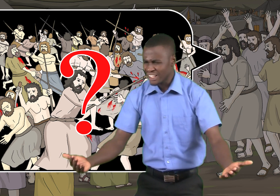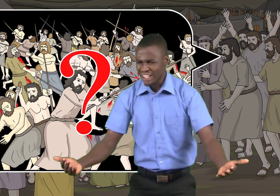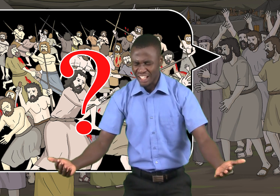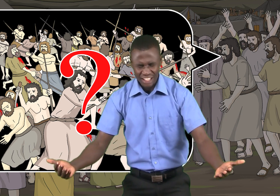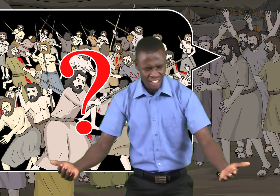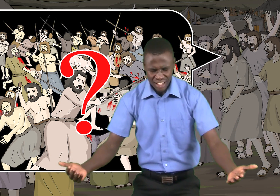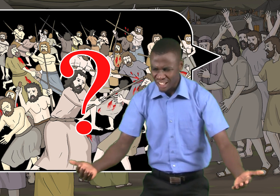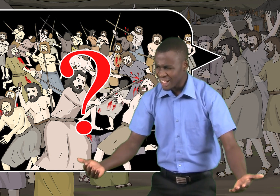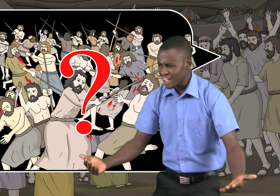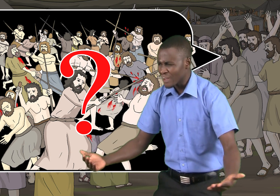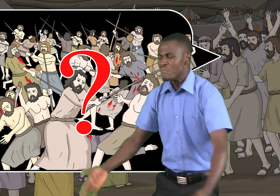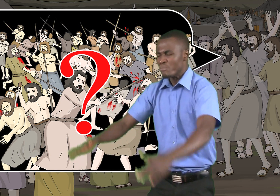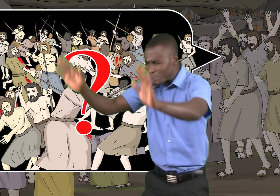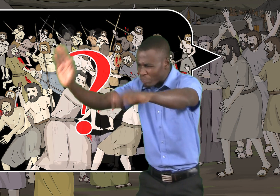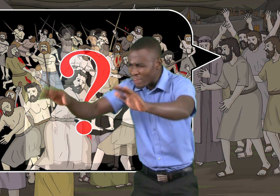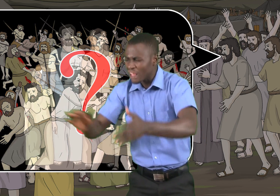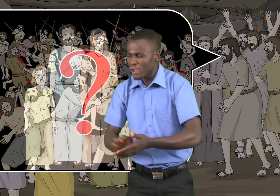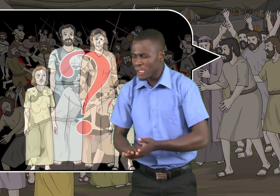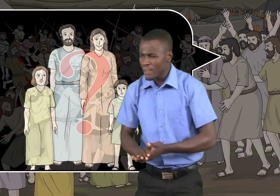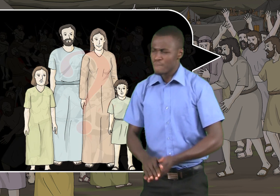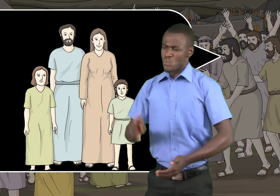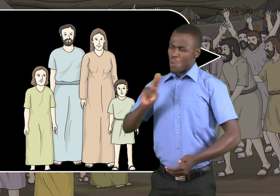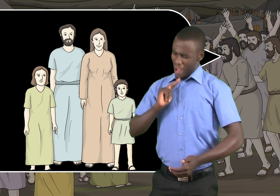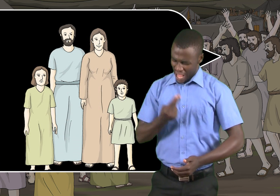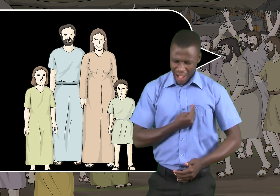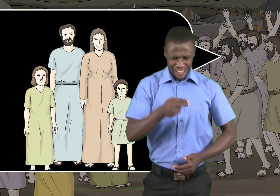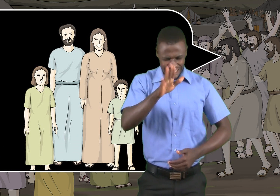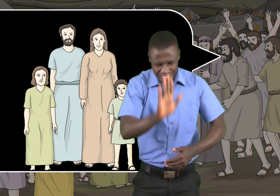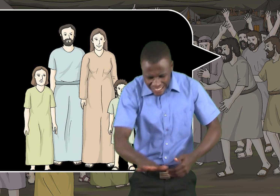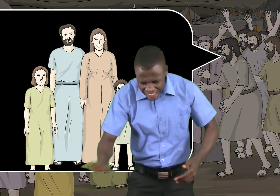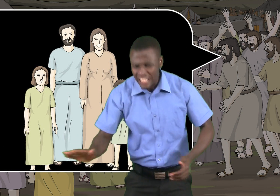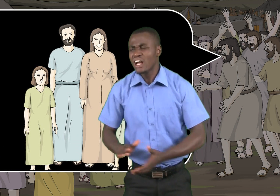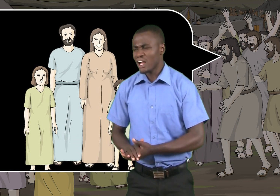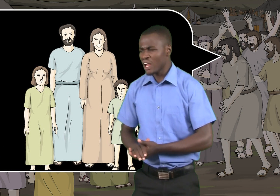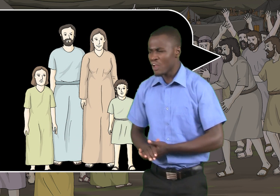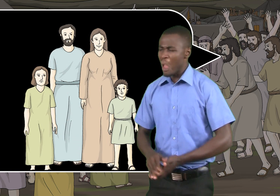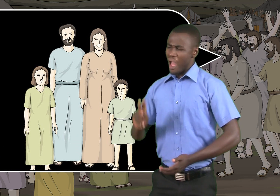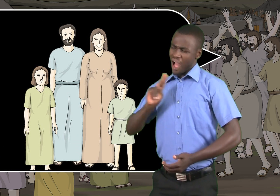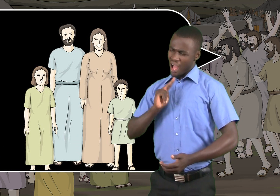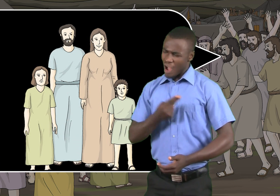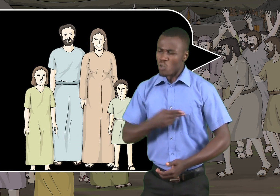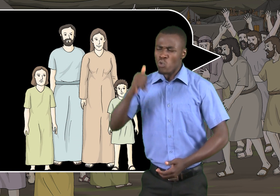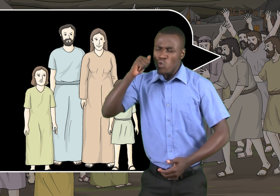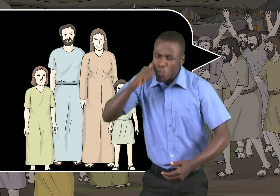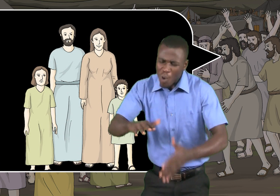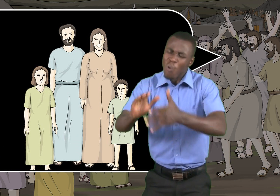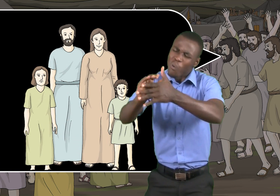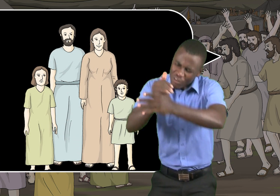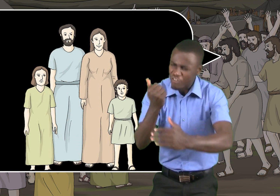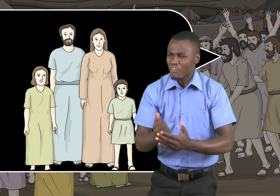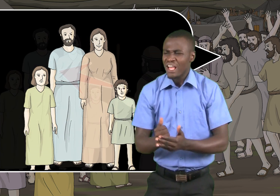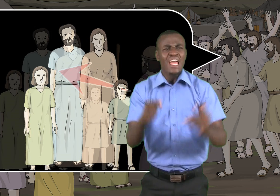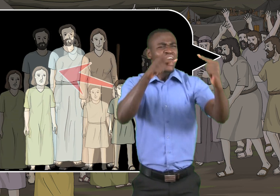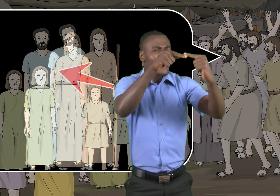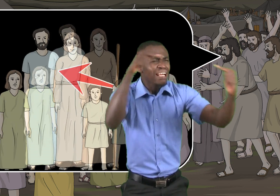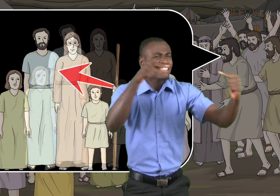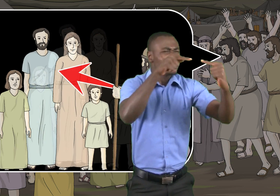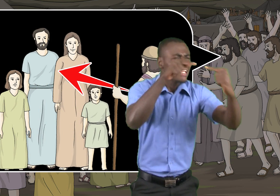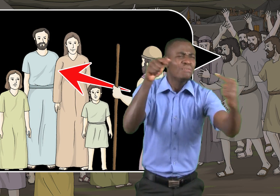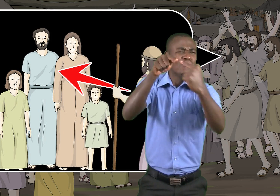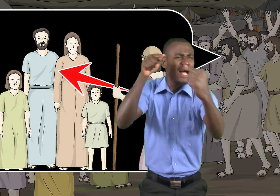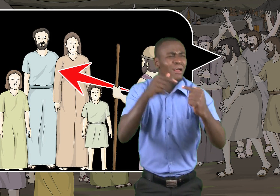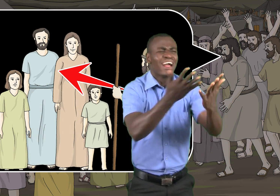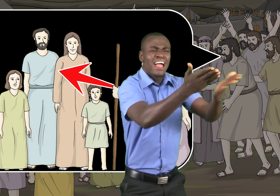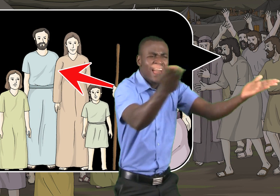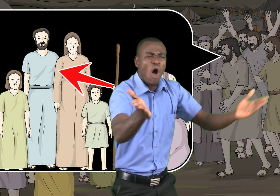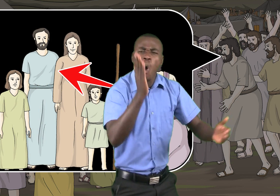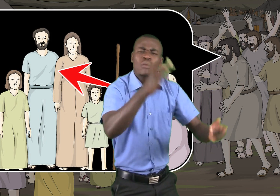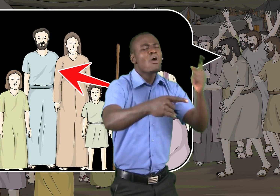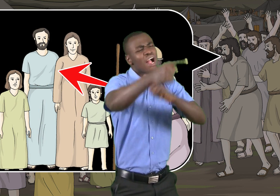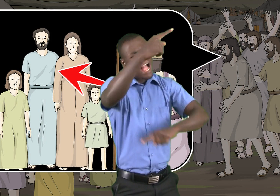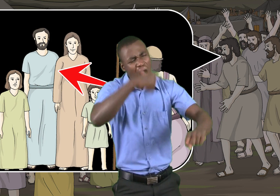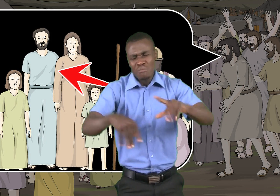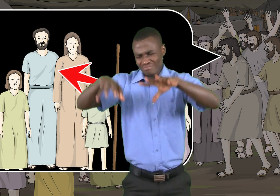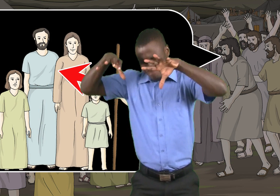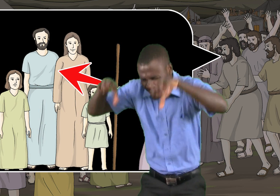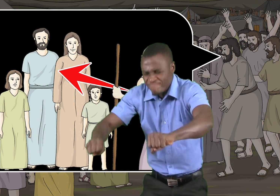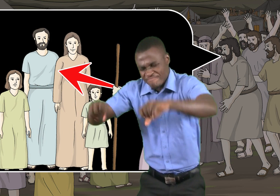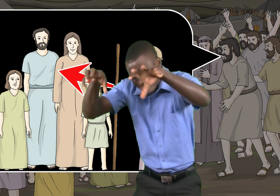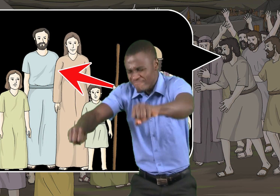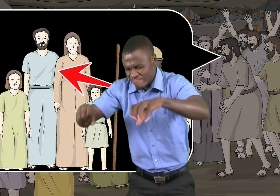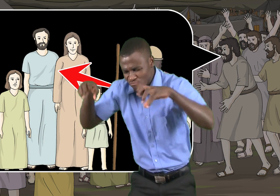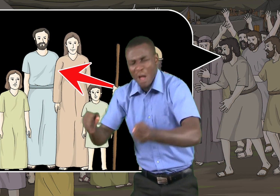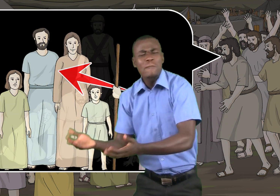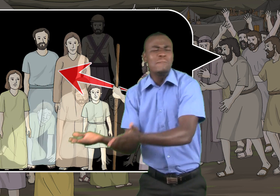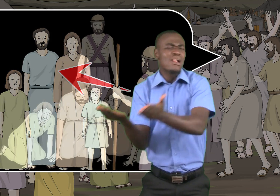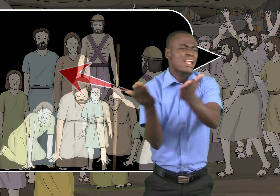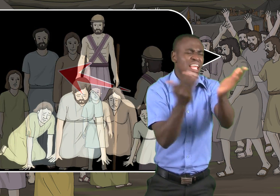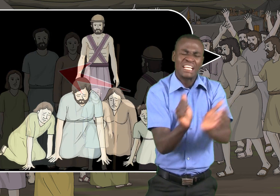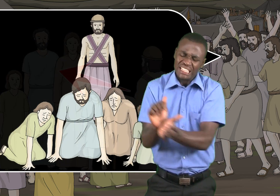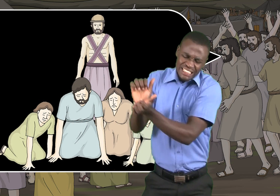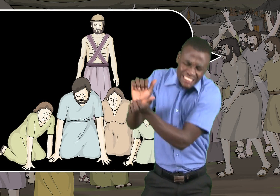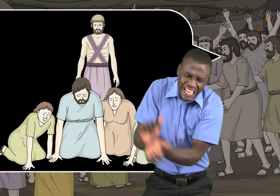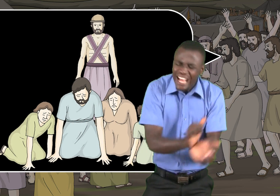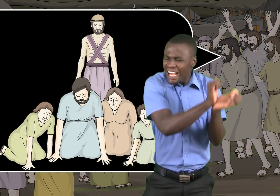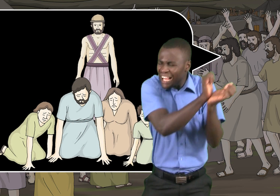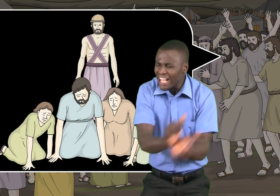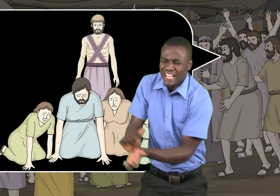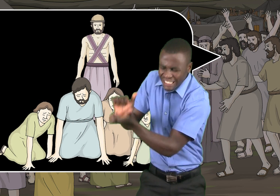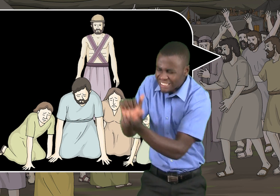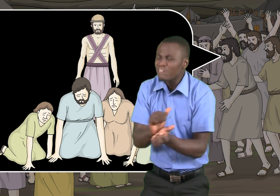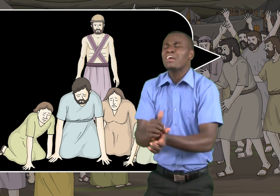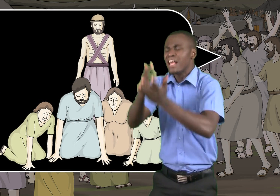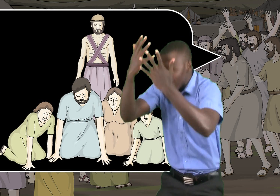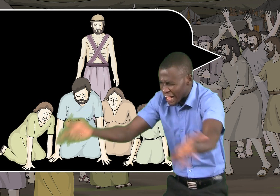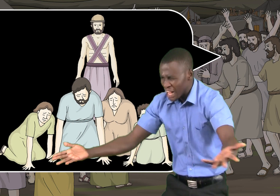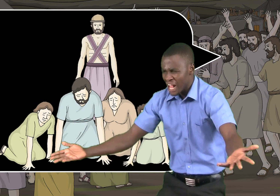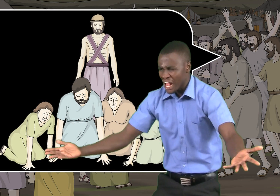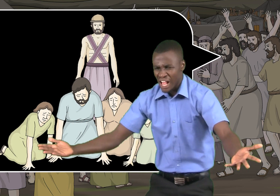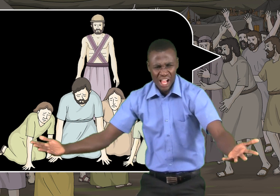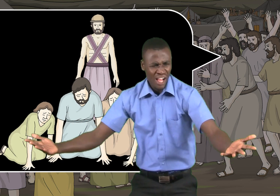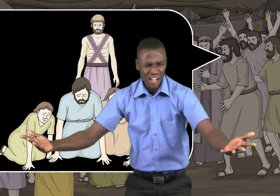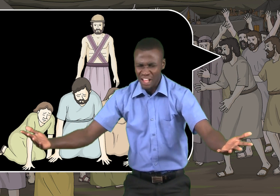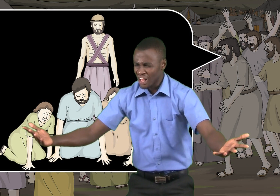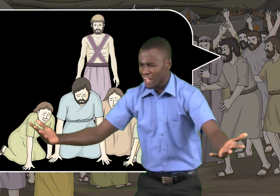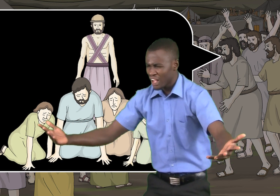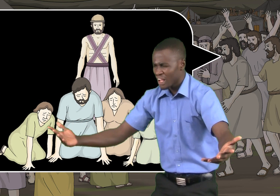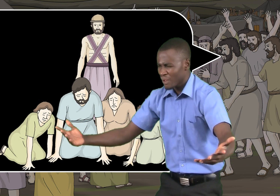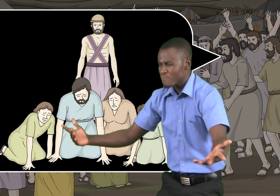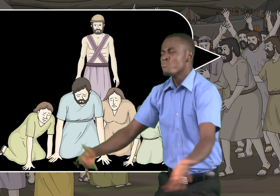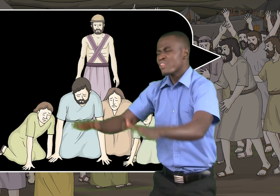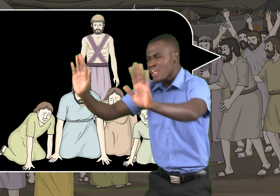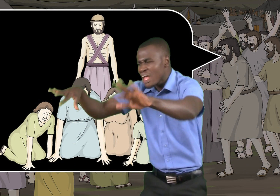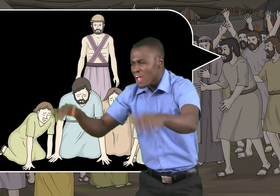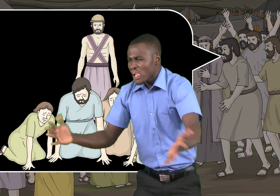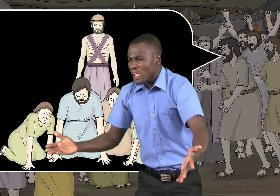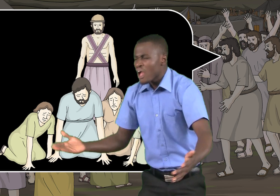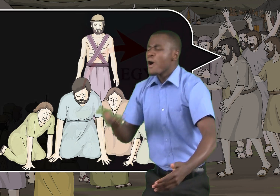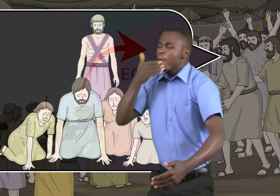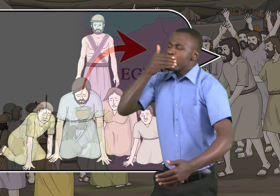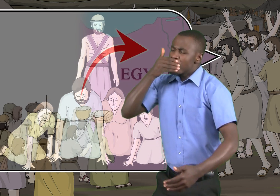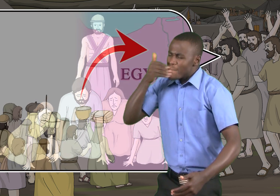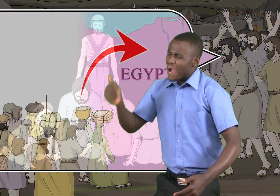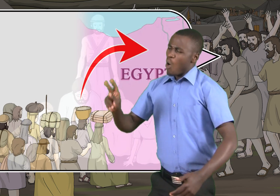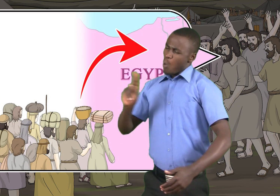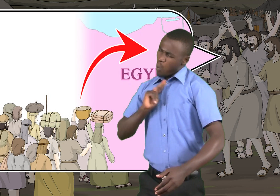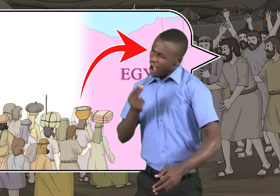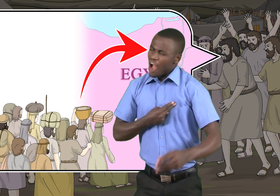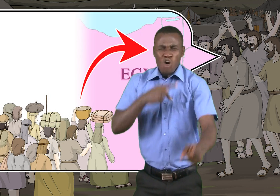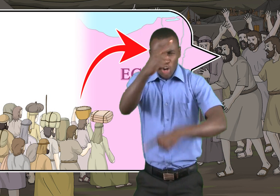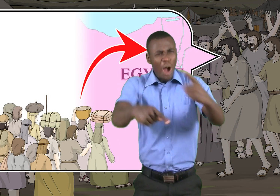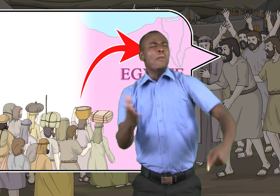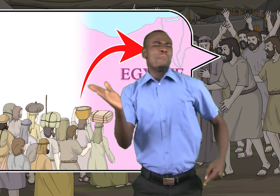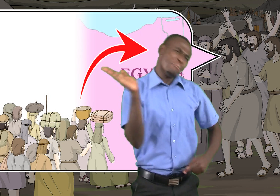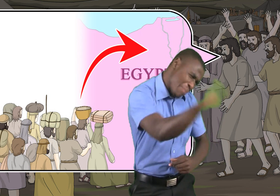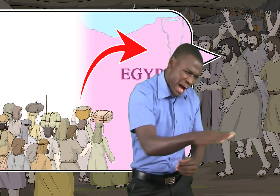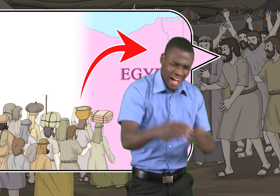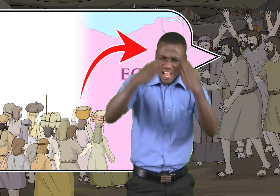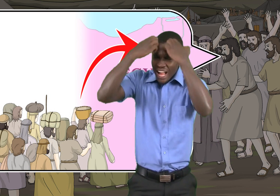Our wives and children will become plunder.